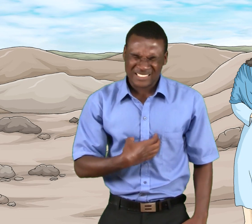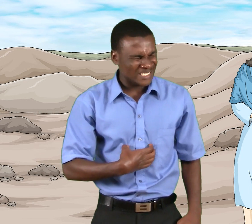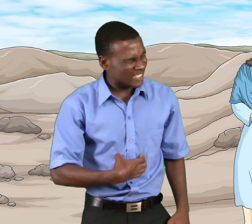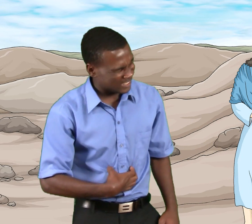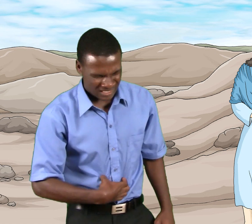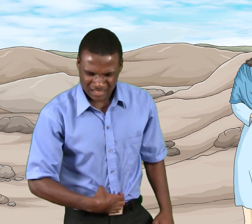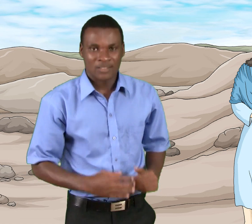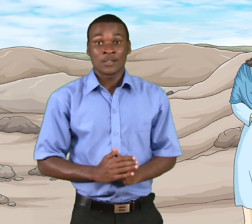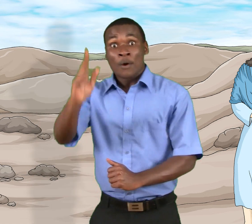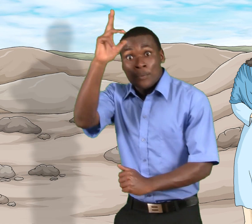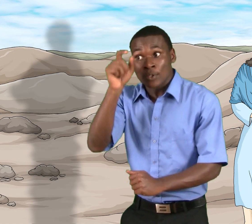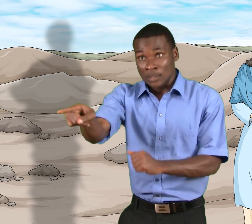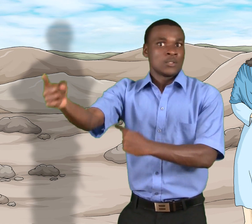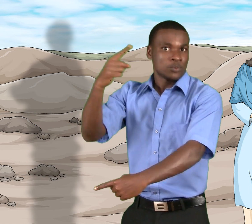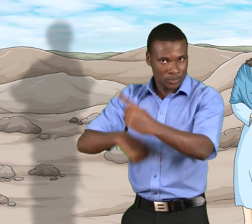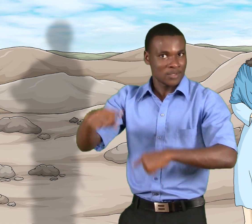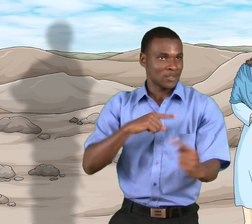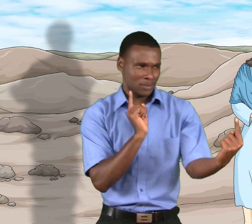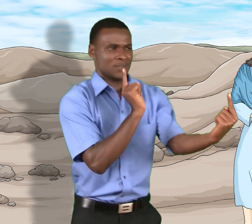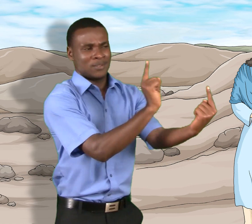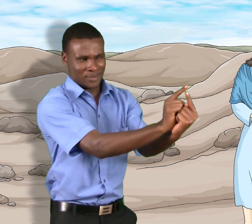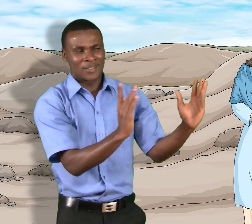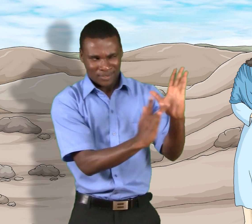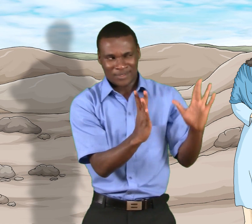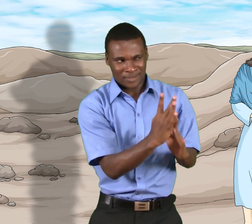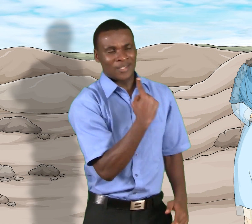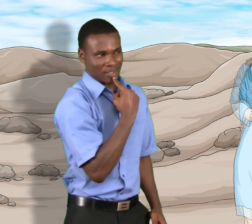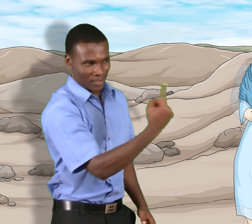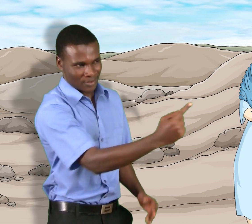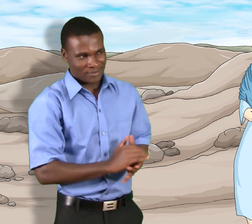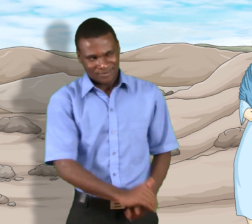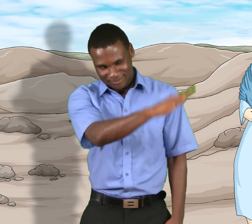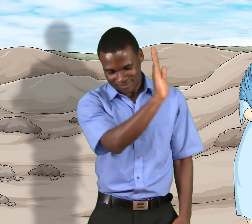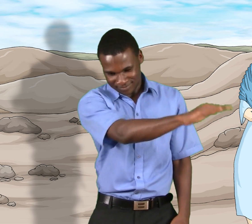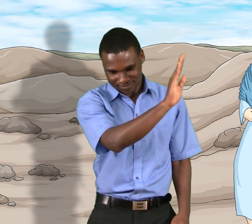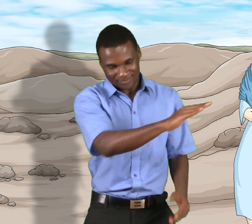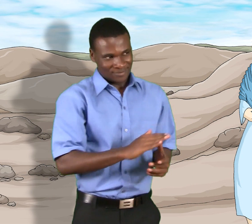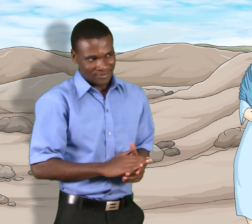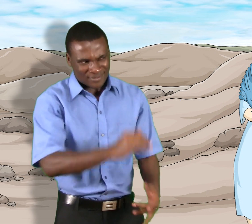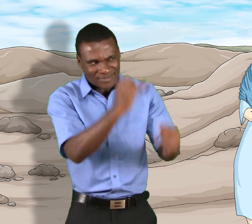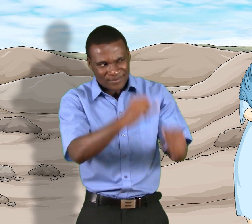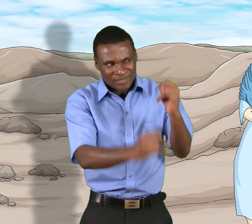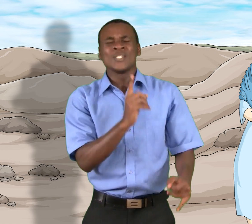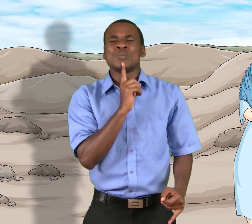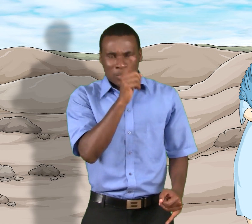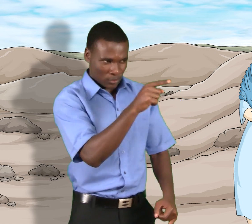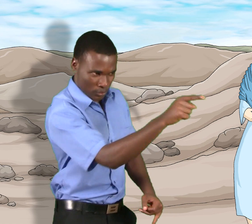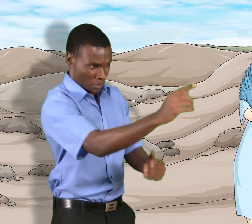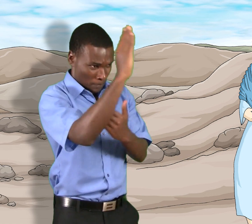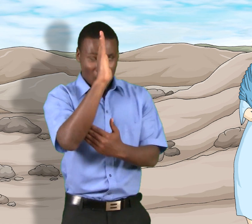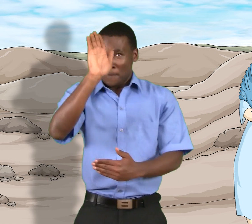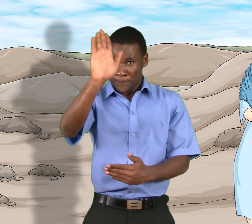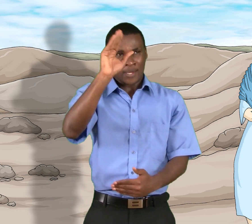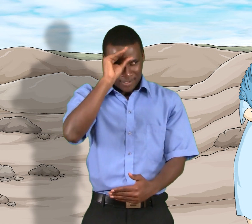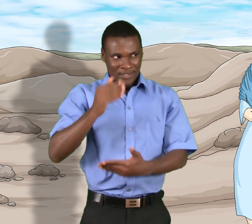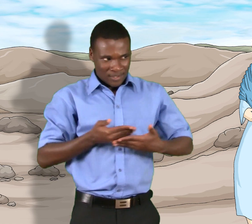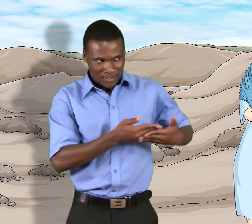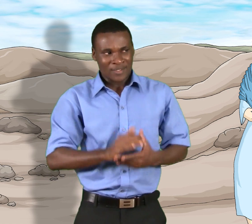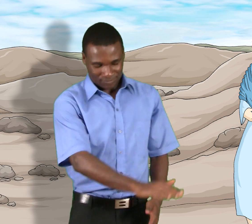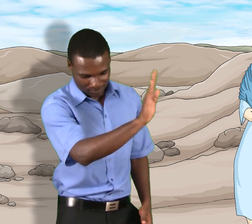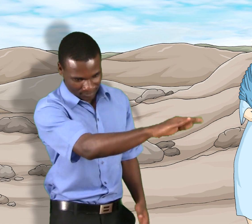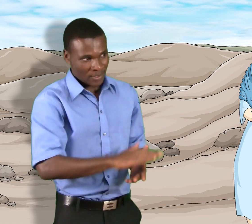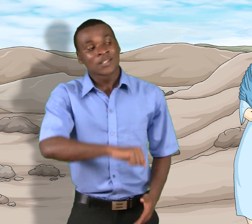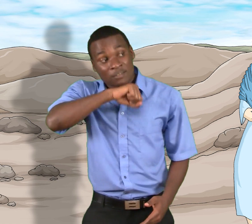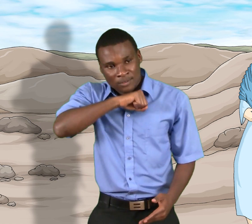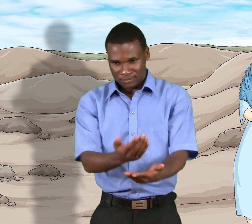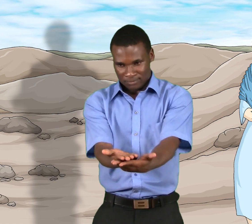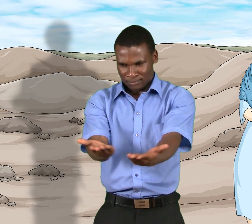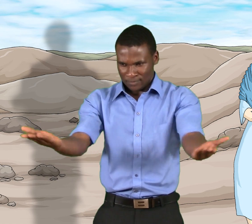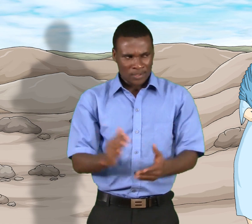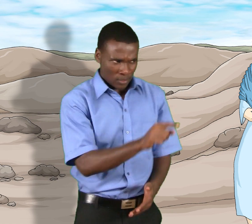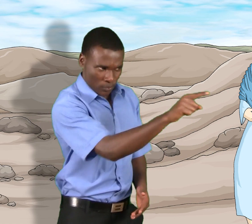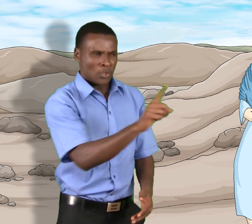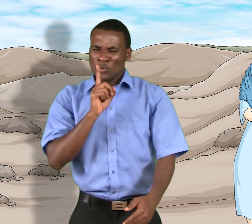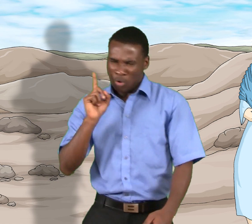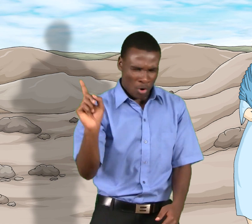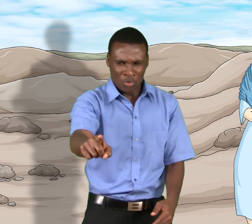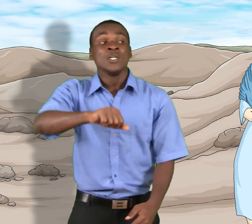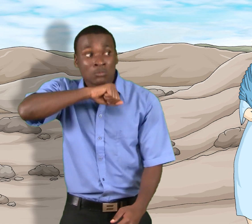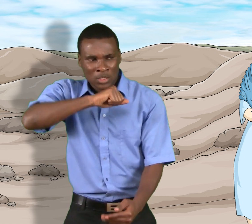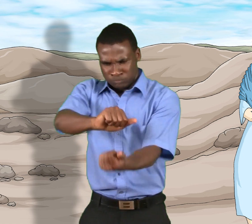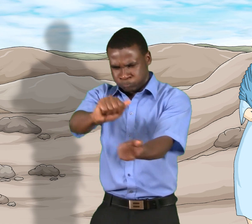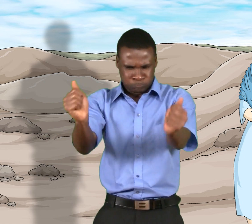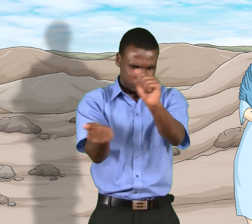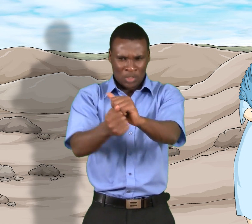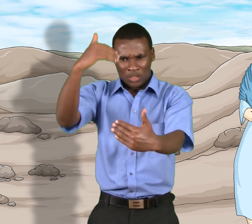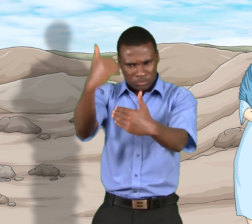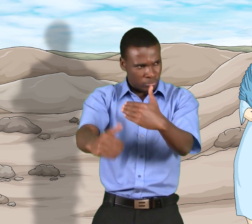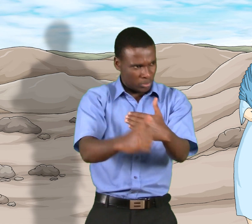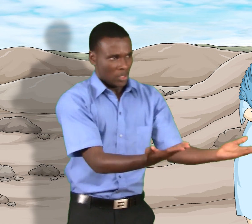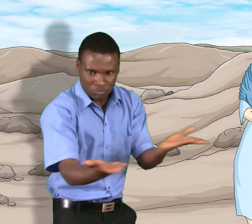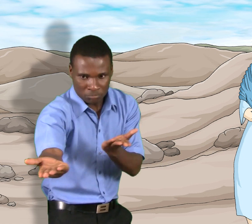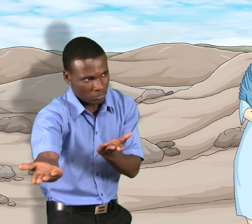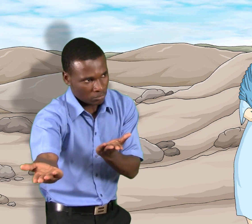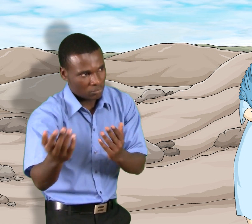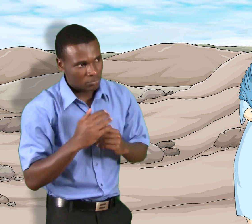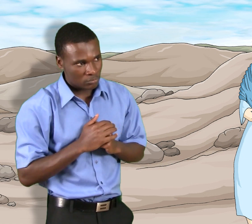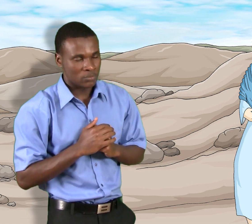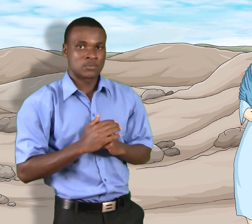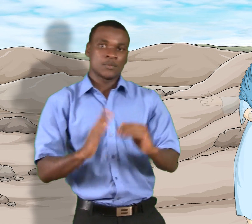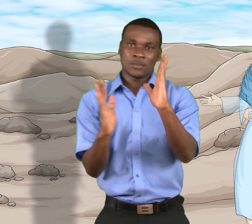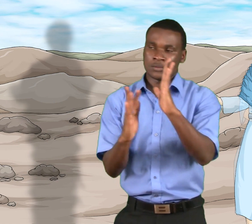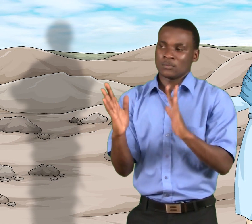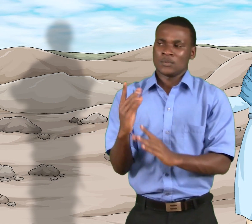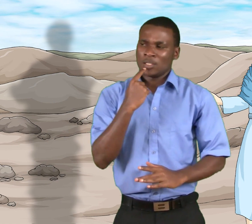The tempter came to Him and said, “If You are the Son of God, tell these stones to become bread.”